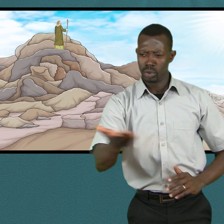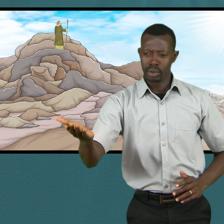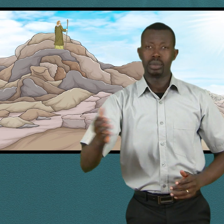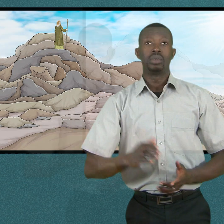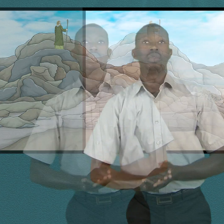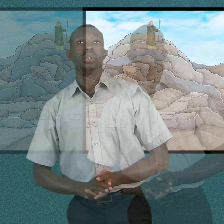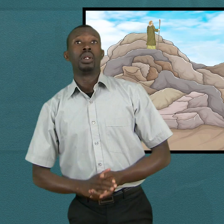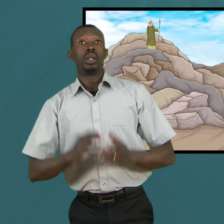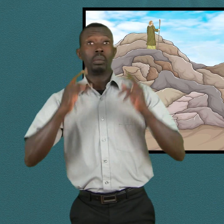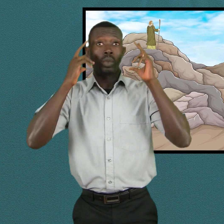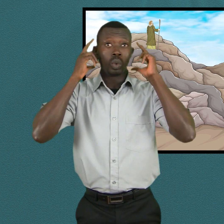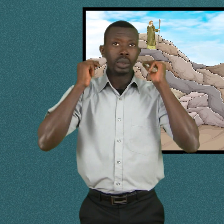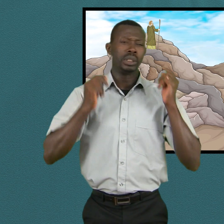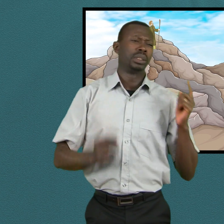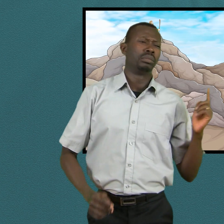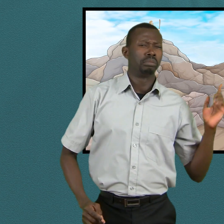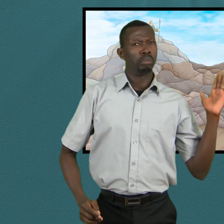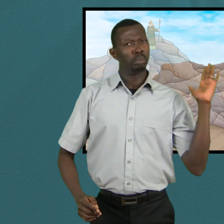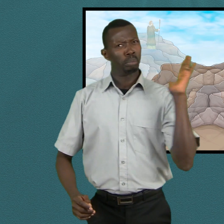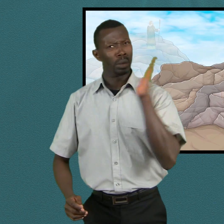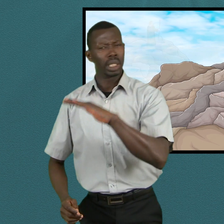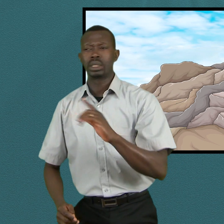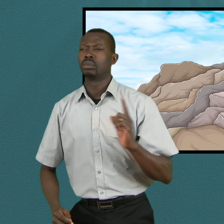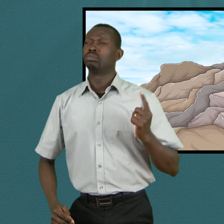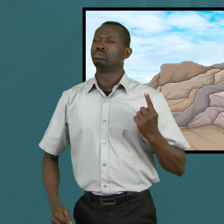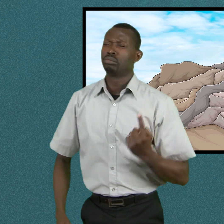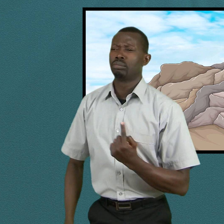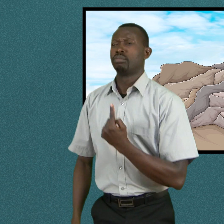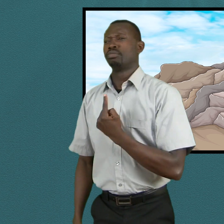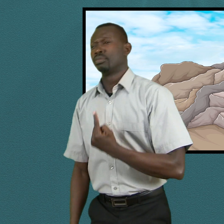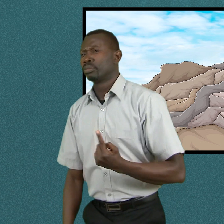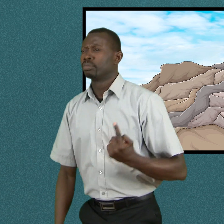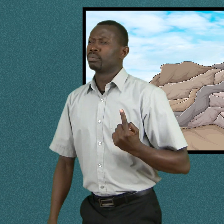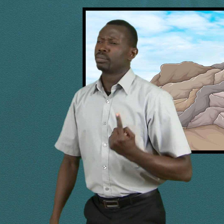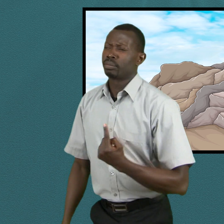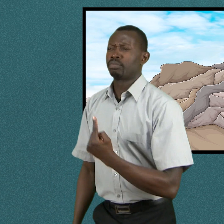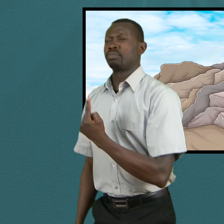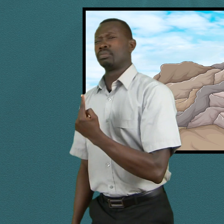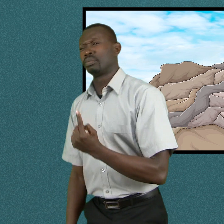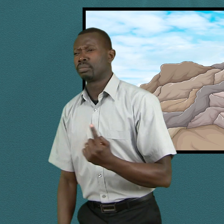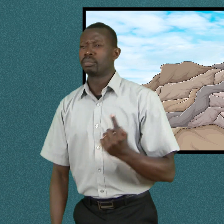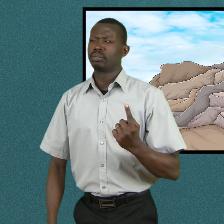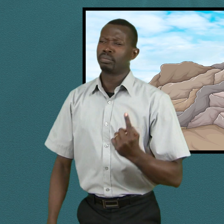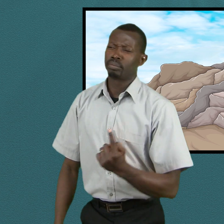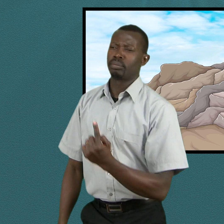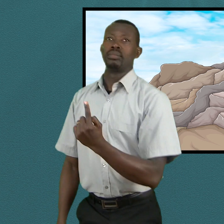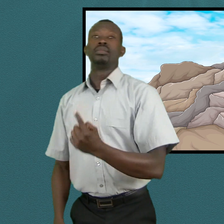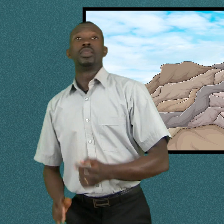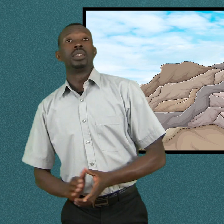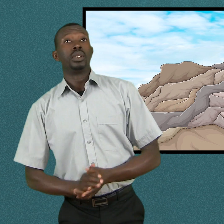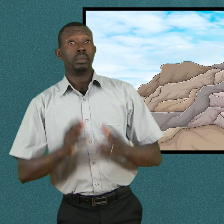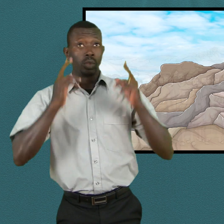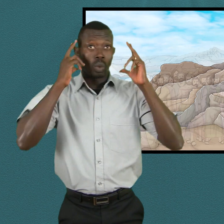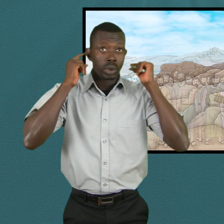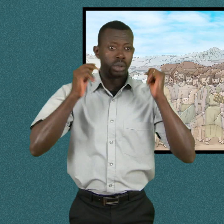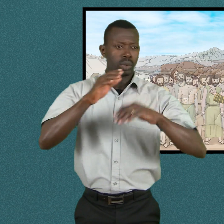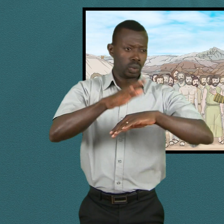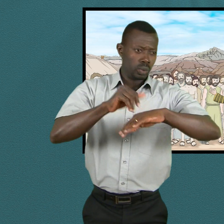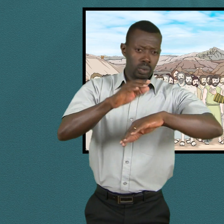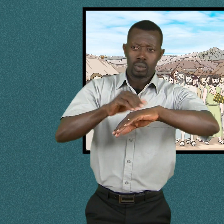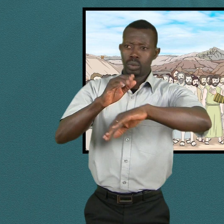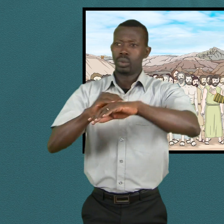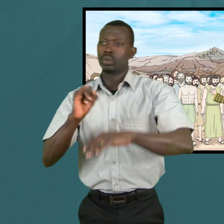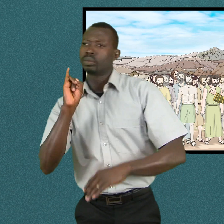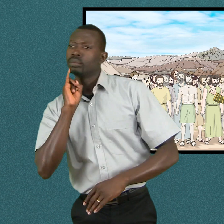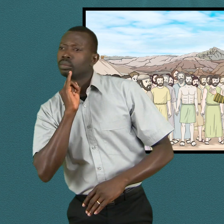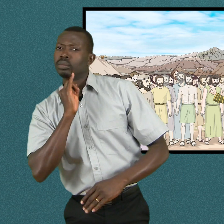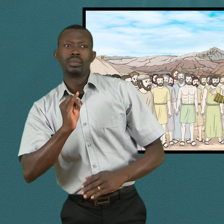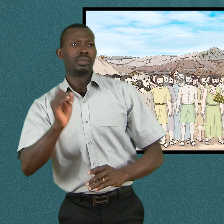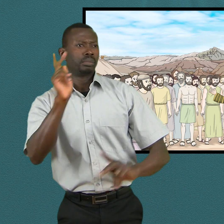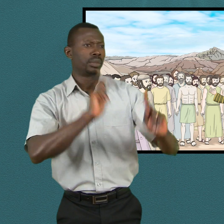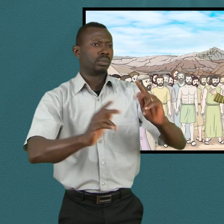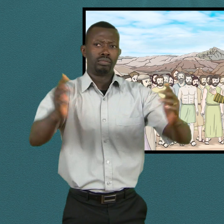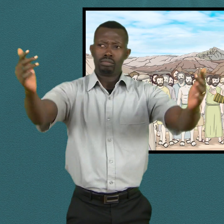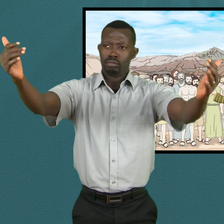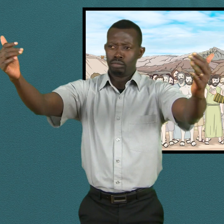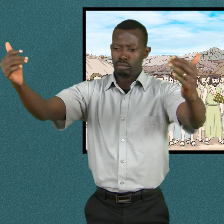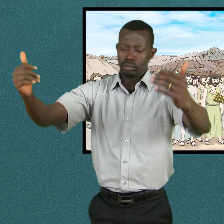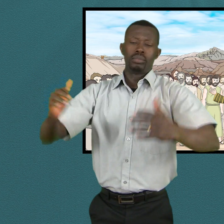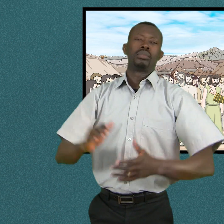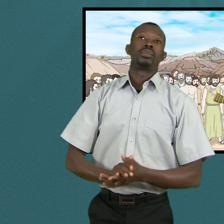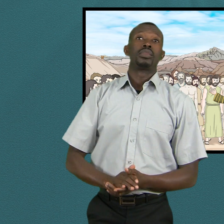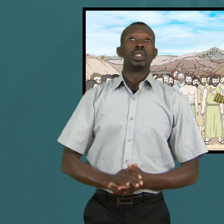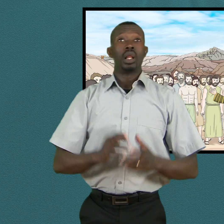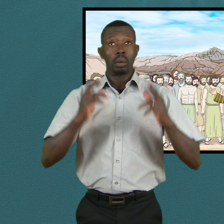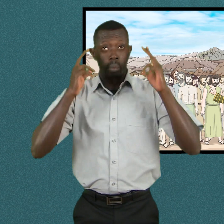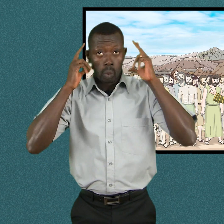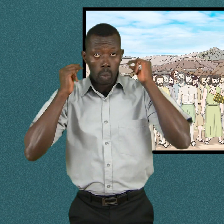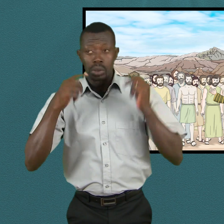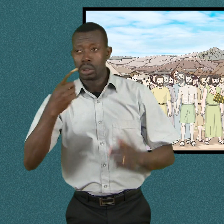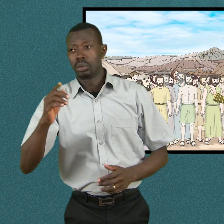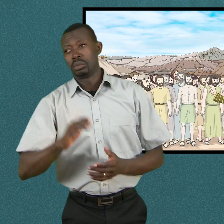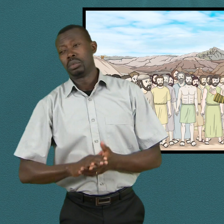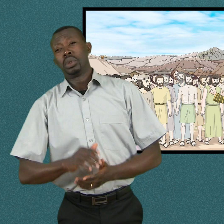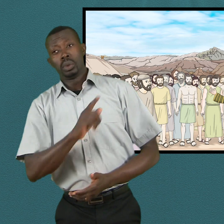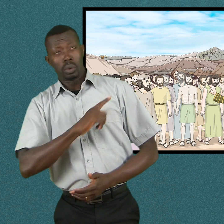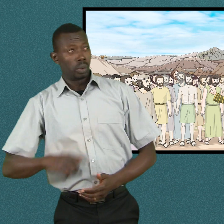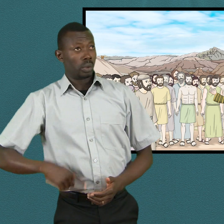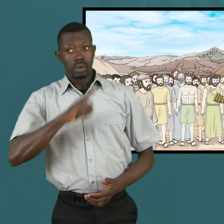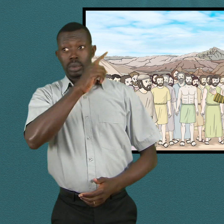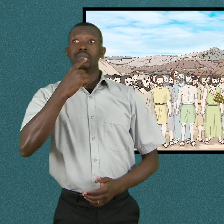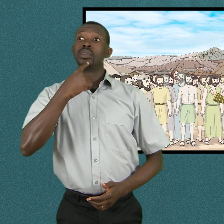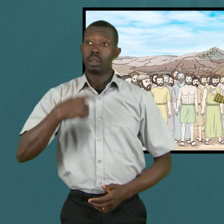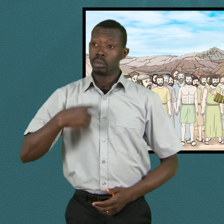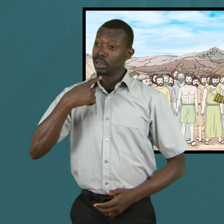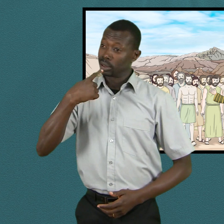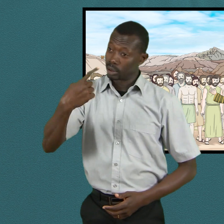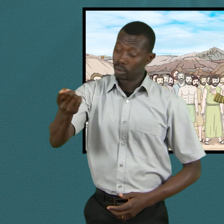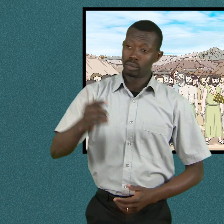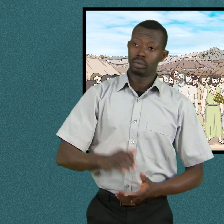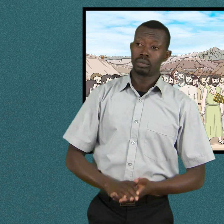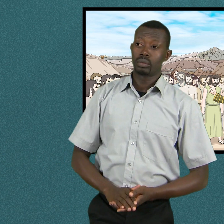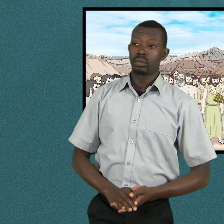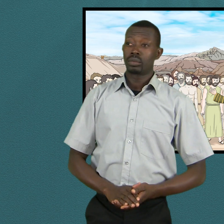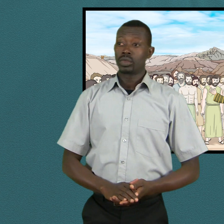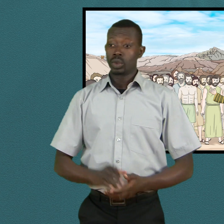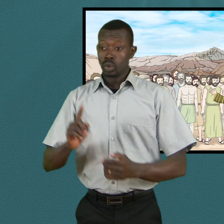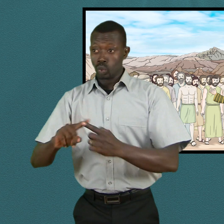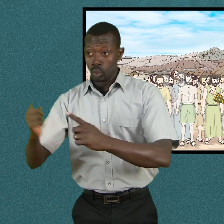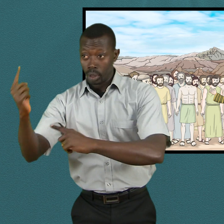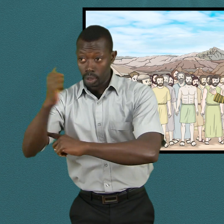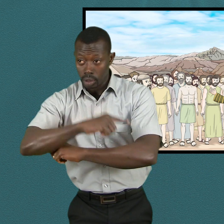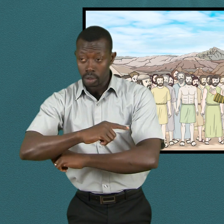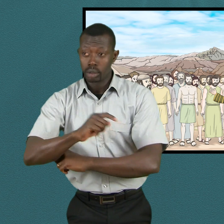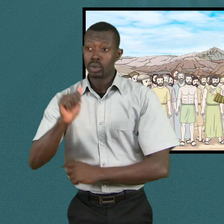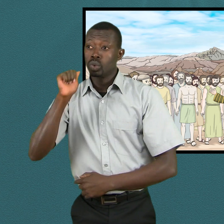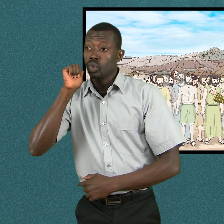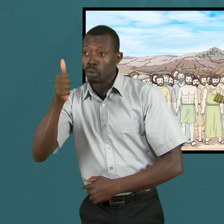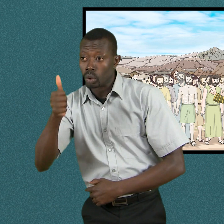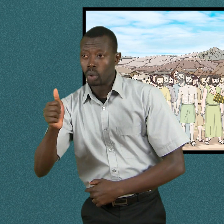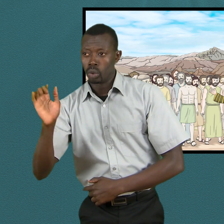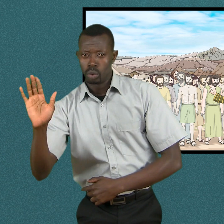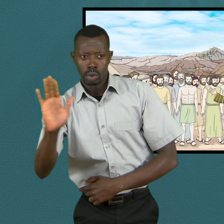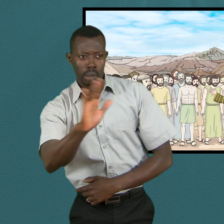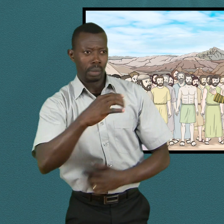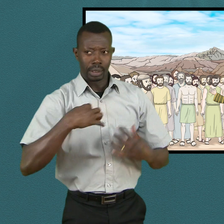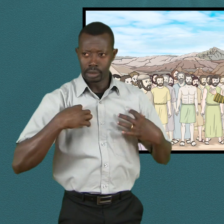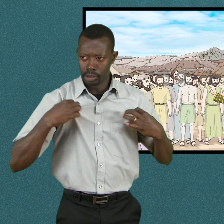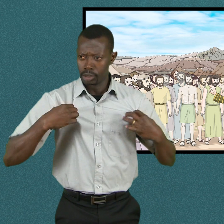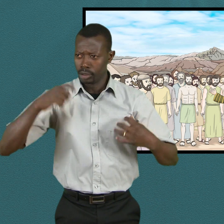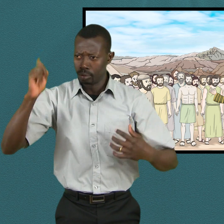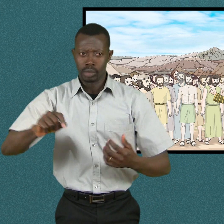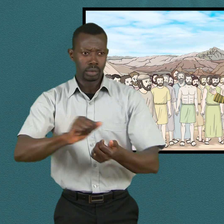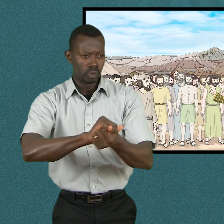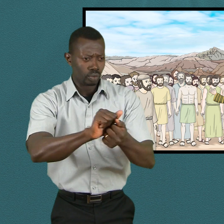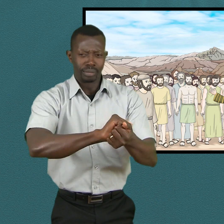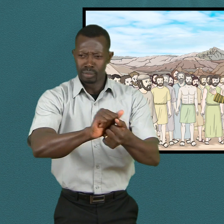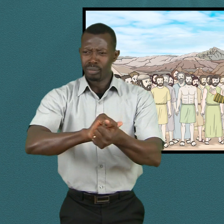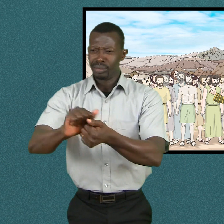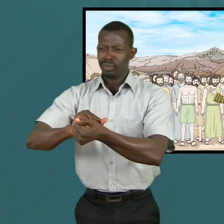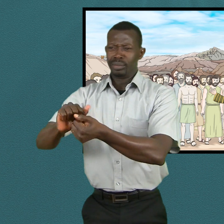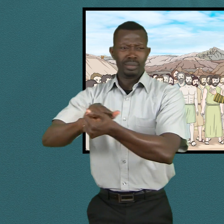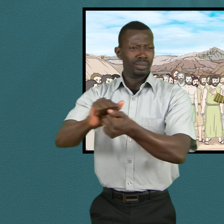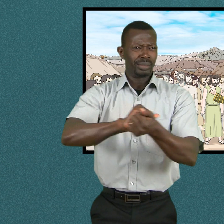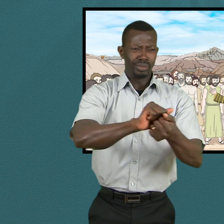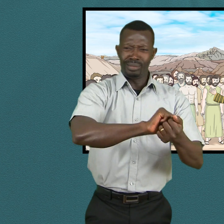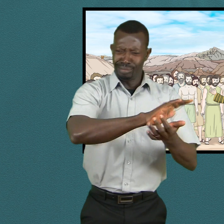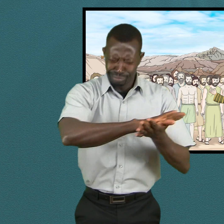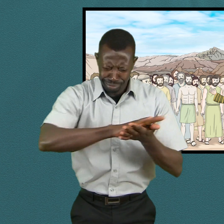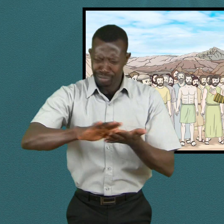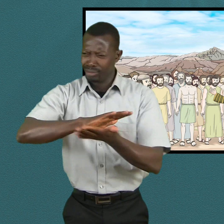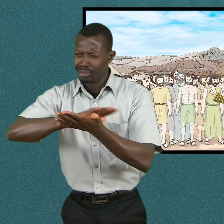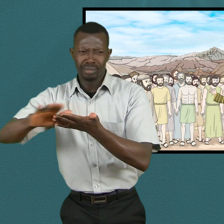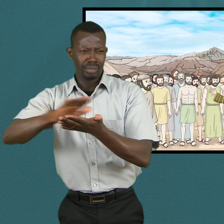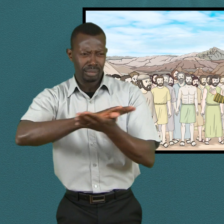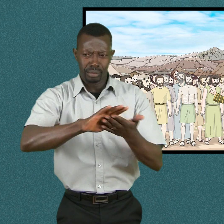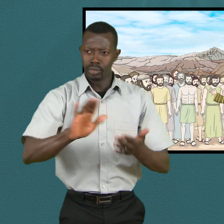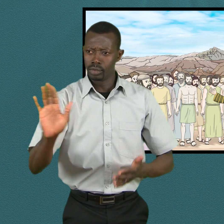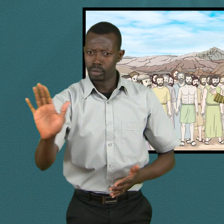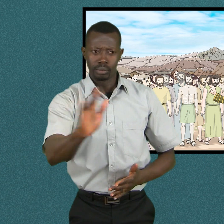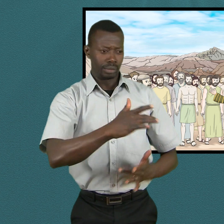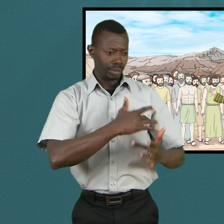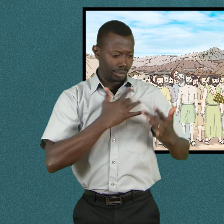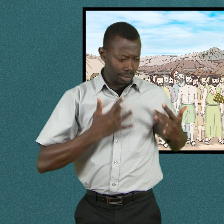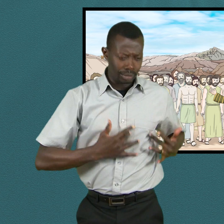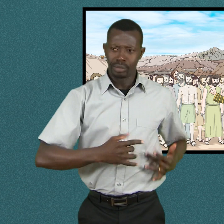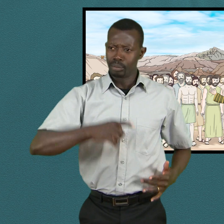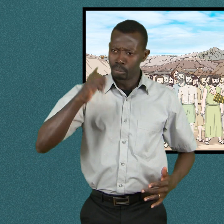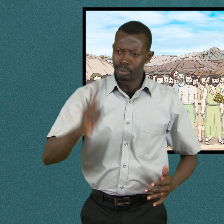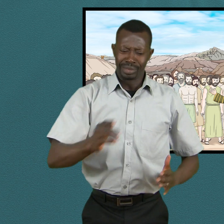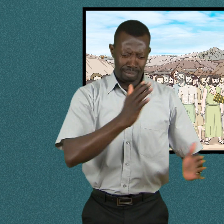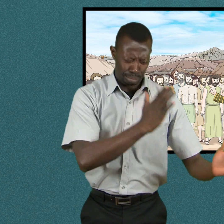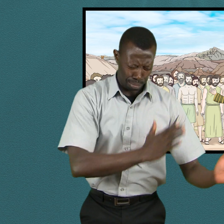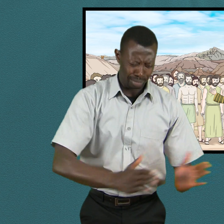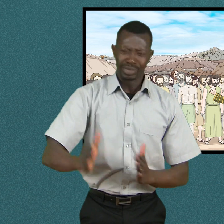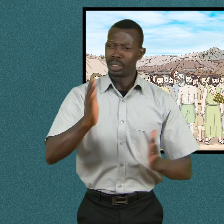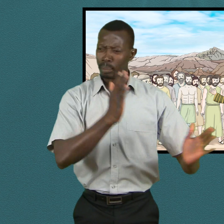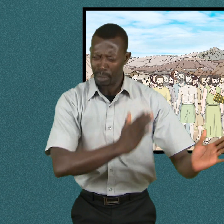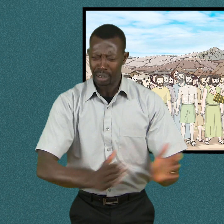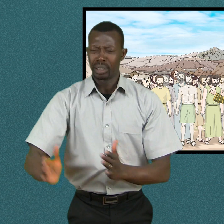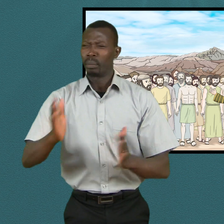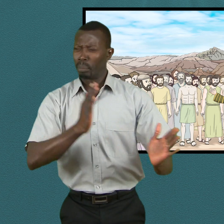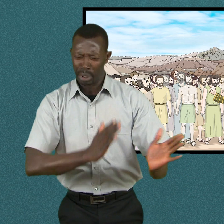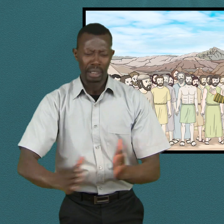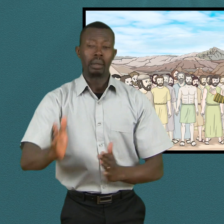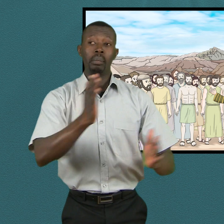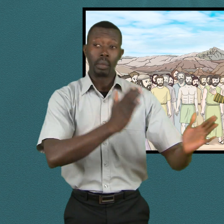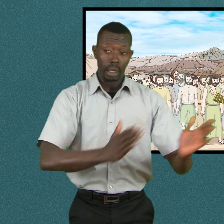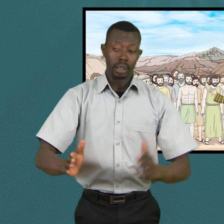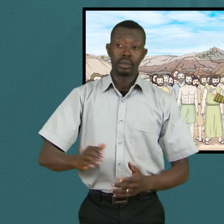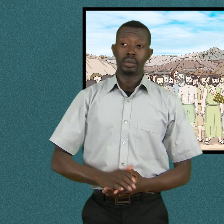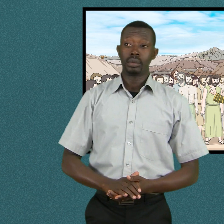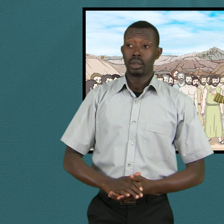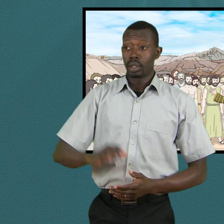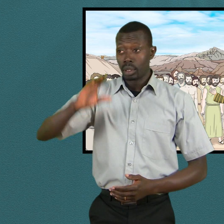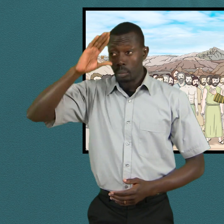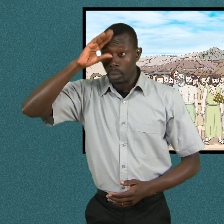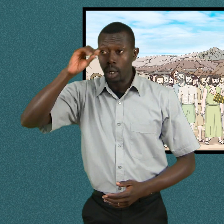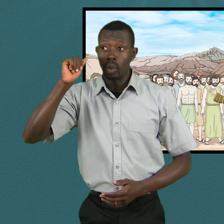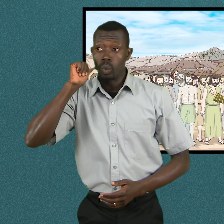When Moses came down from the mountain to the people, he consecrated them, and they washed their clothes.